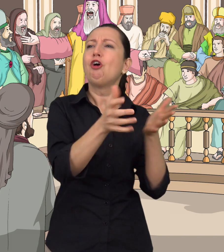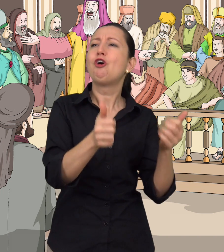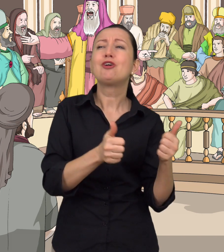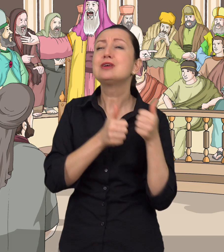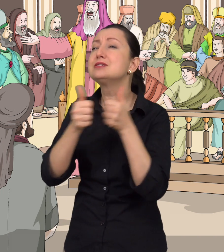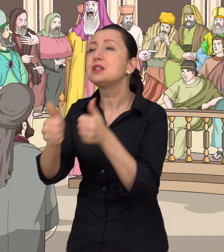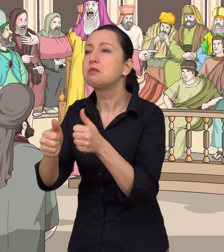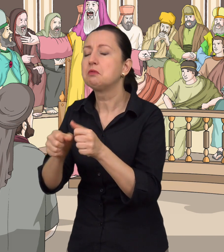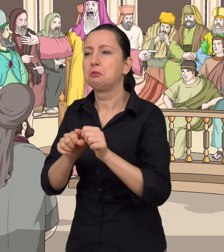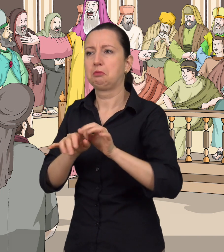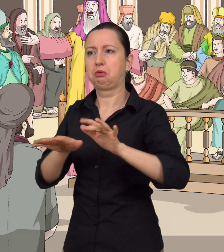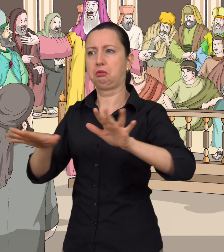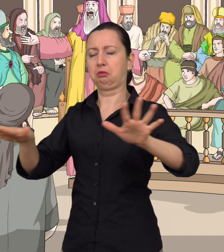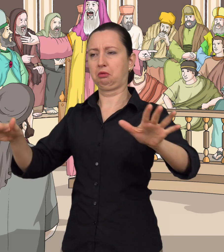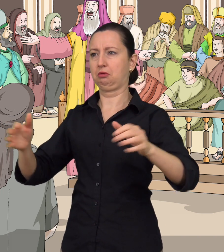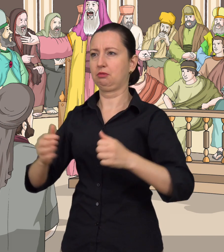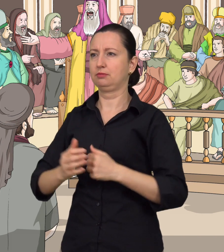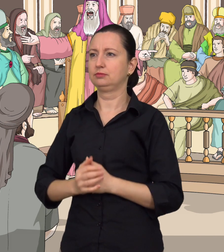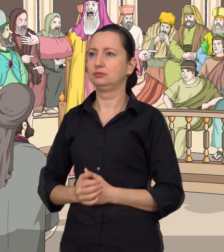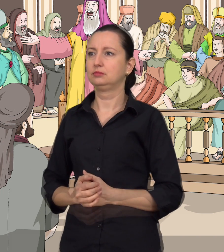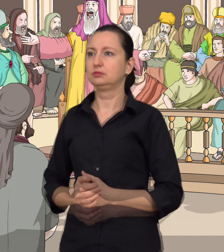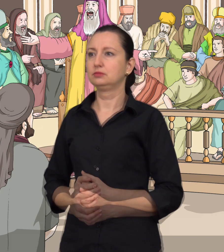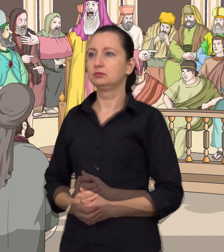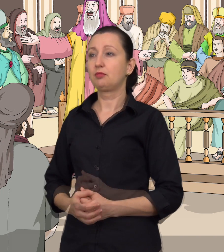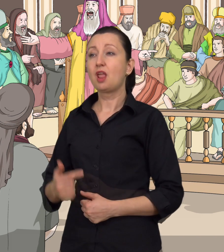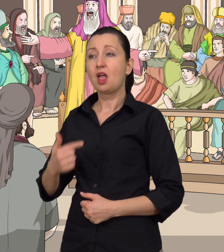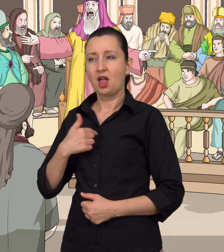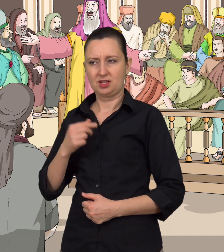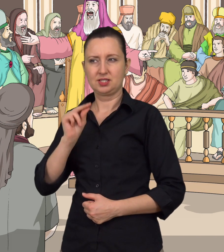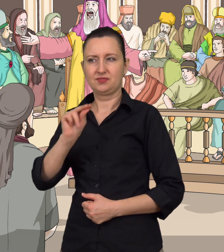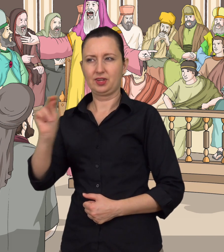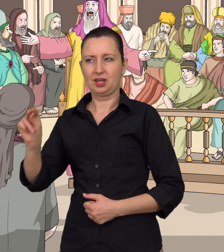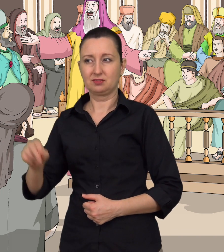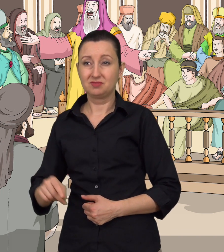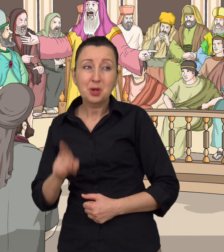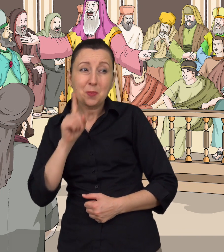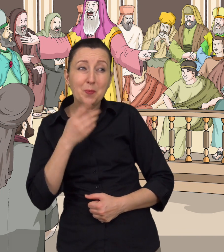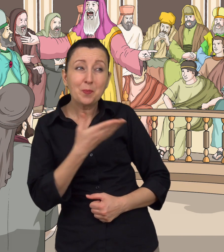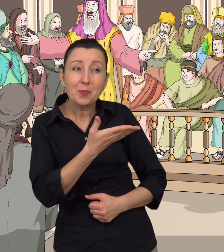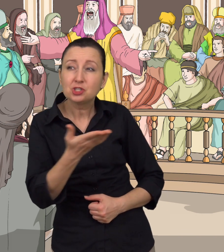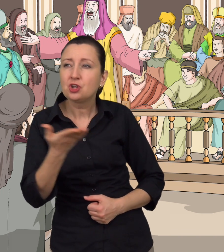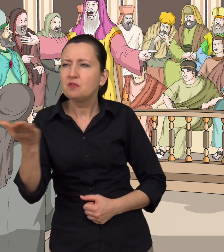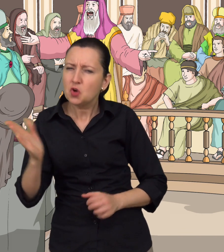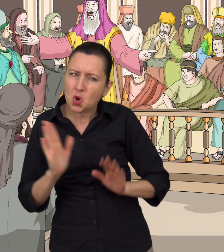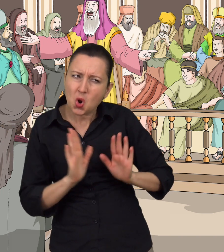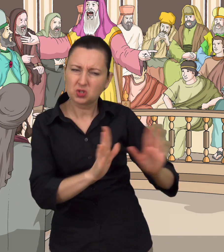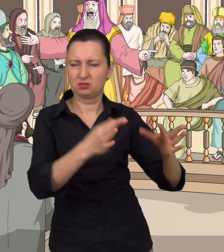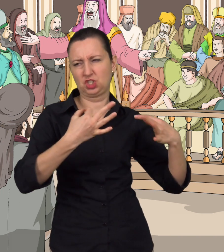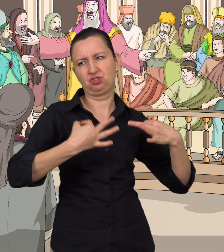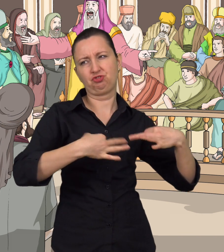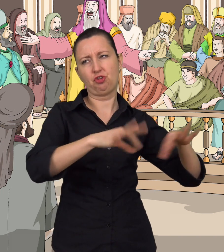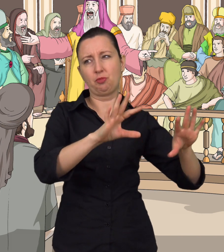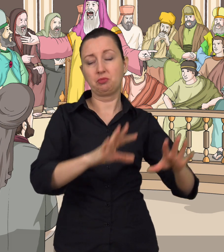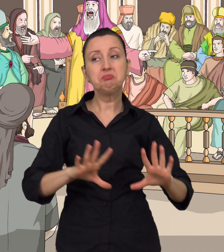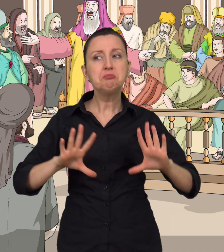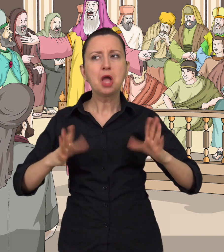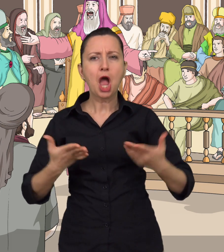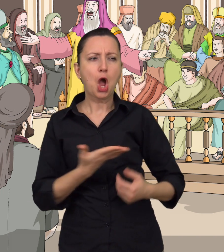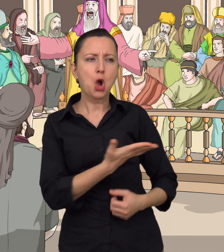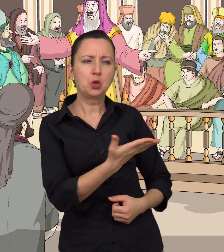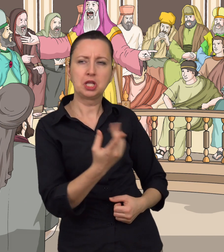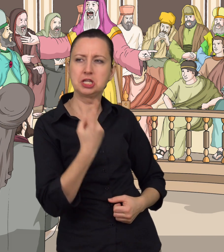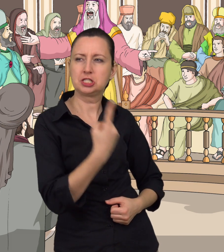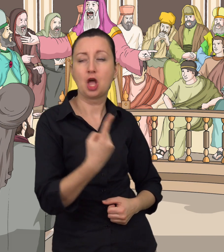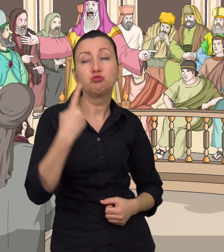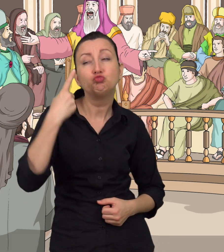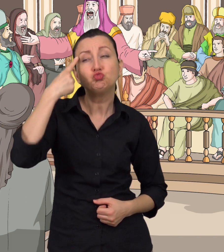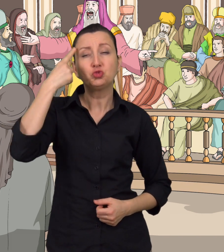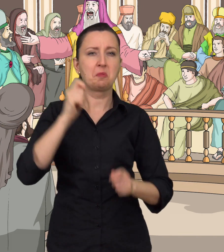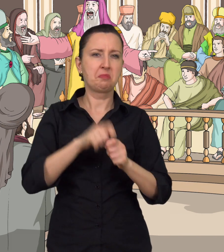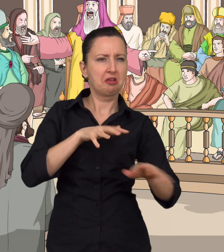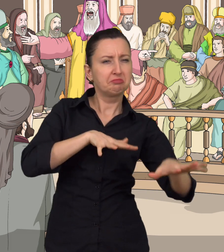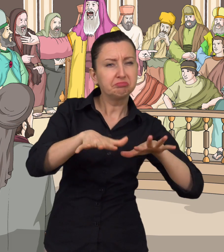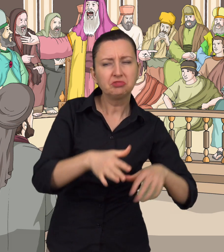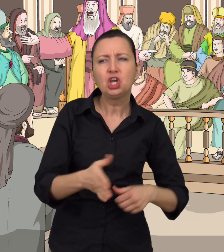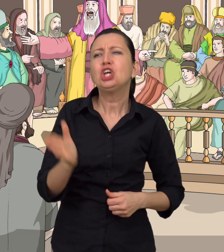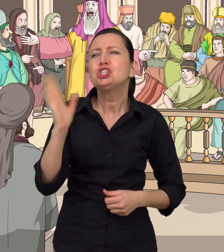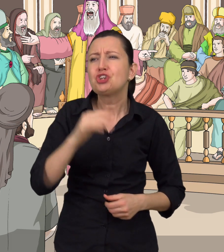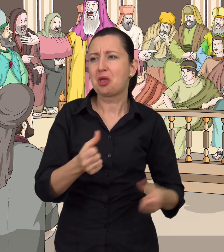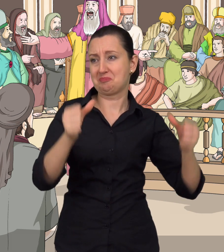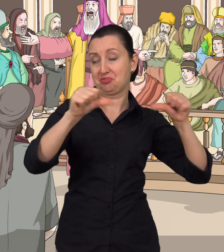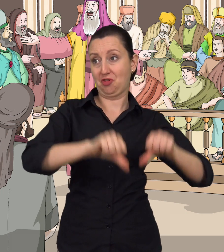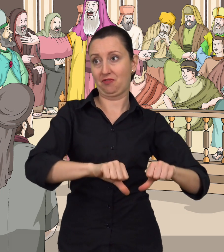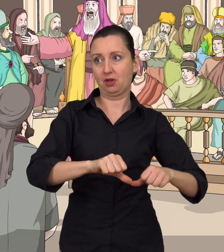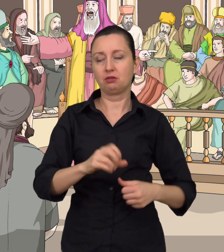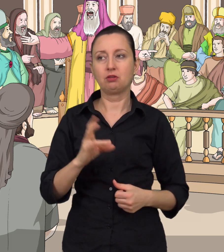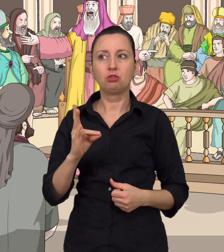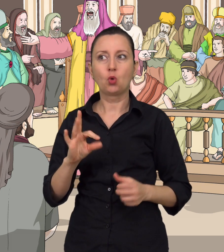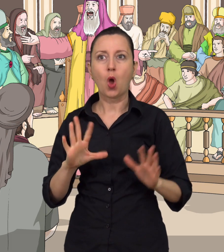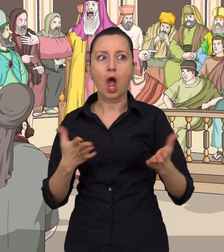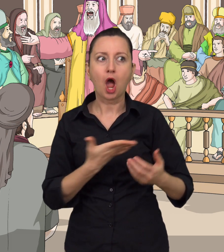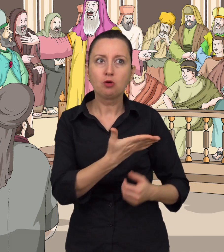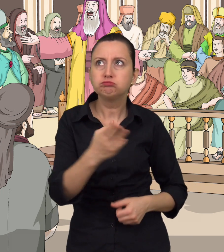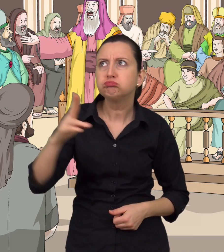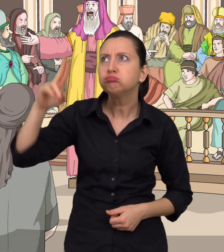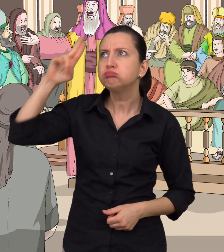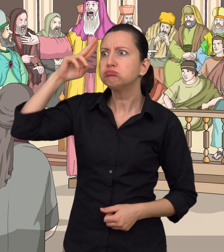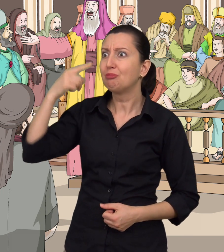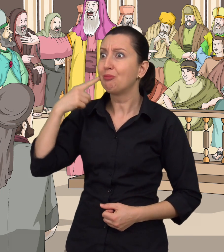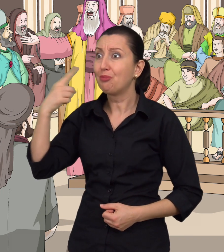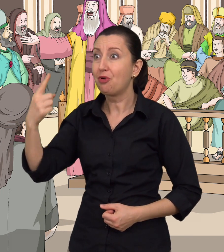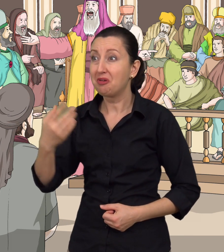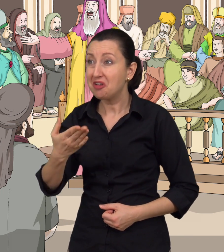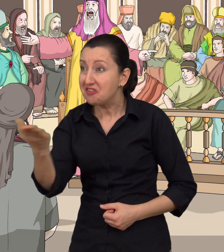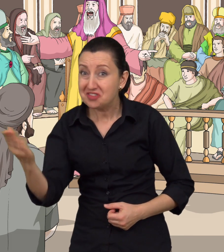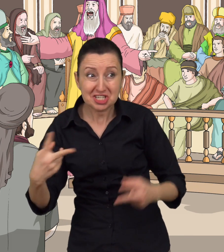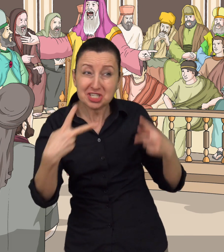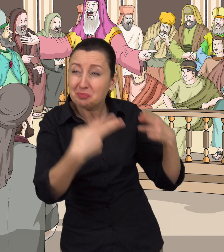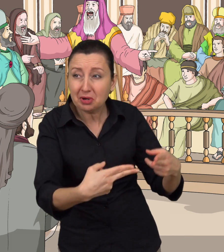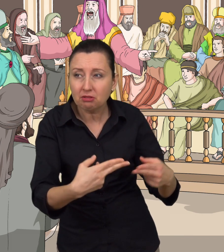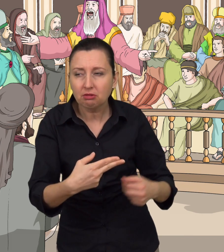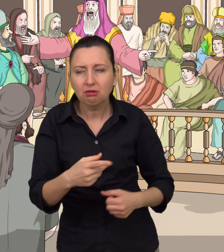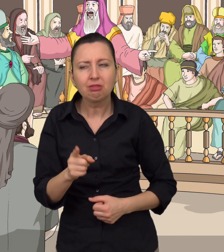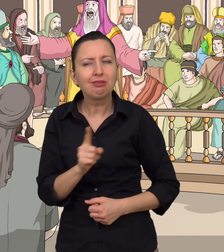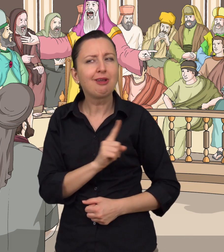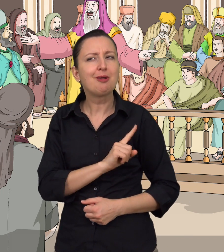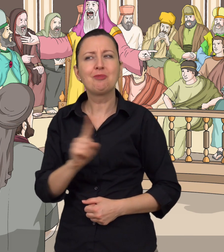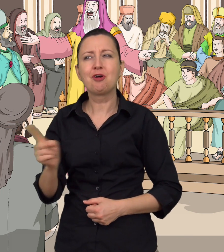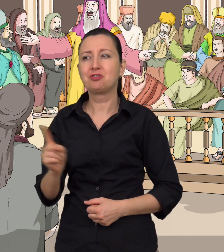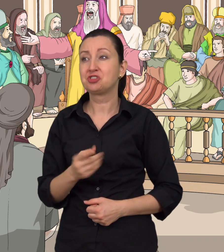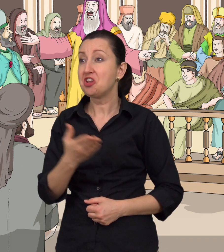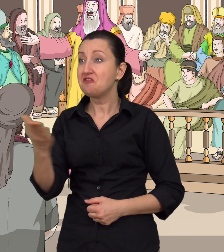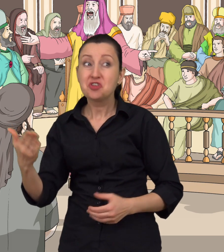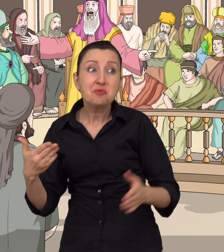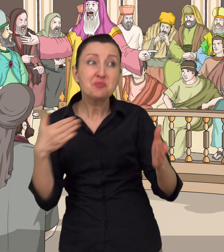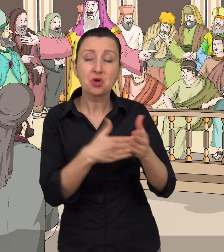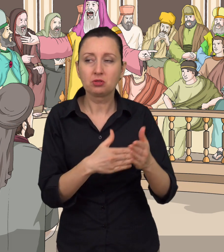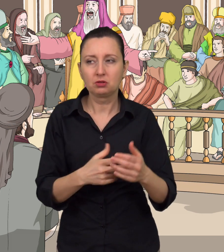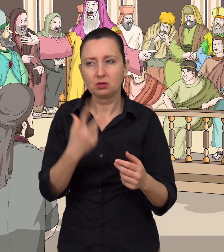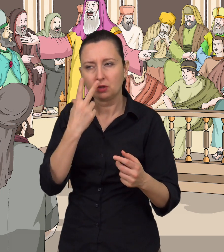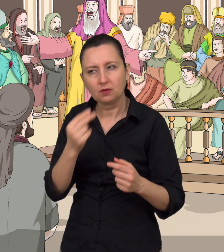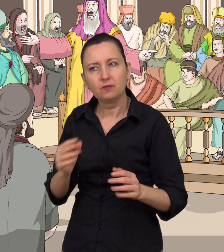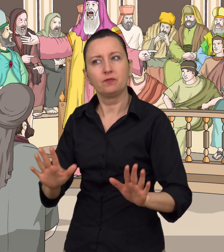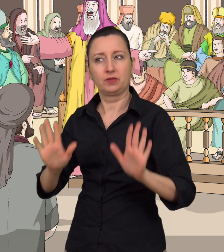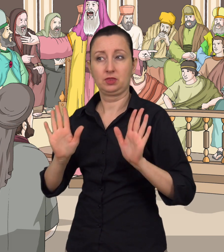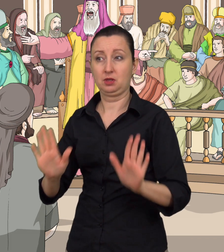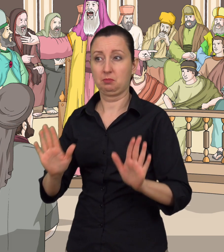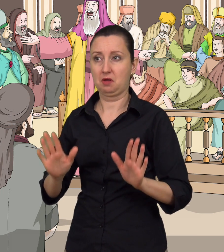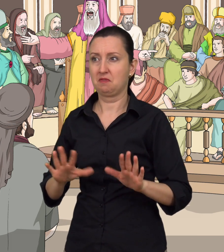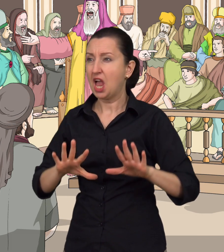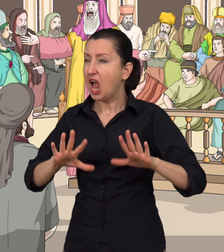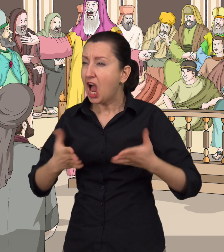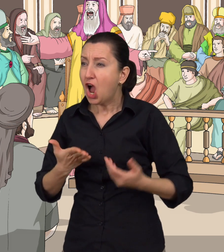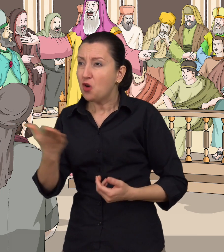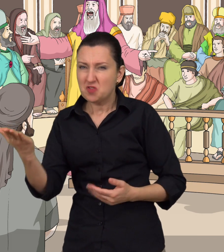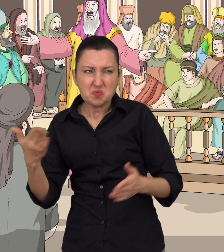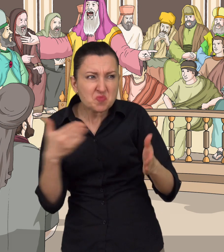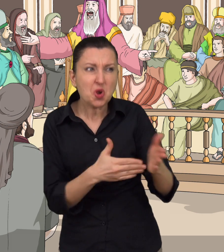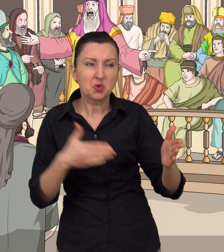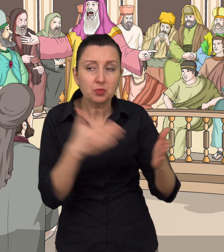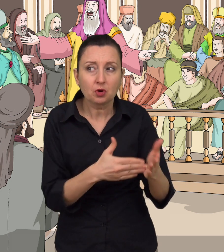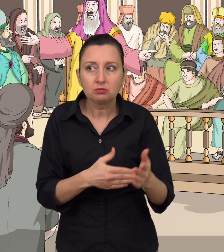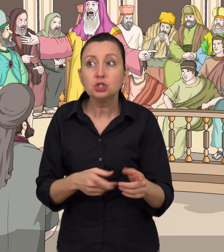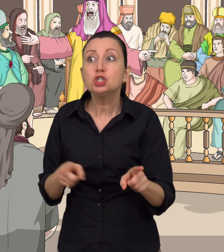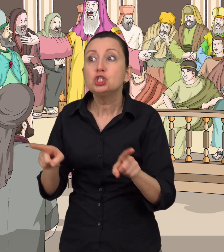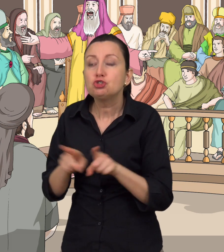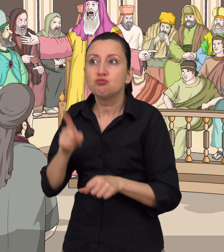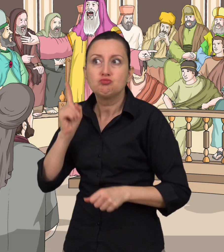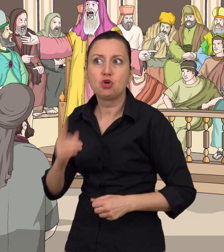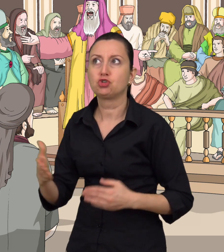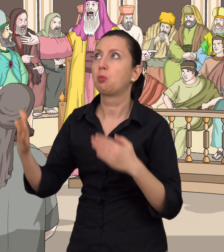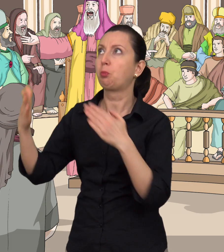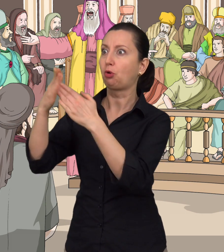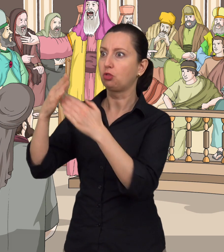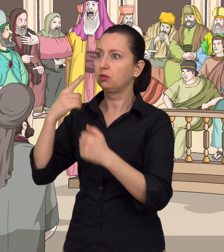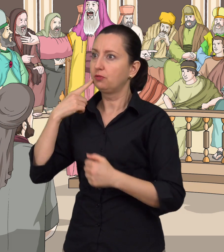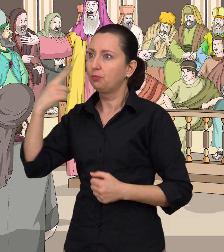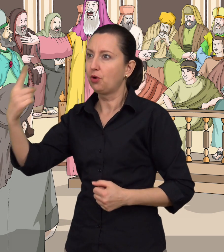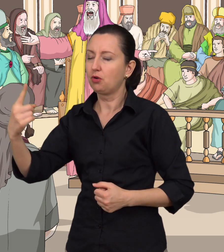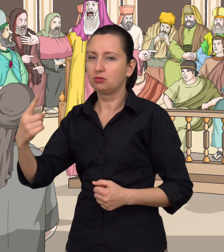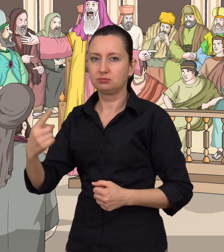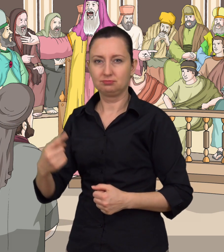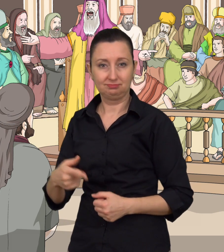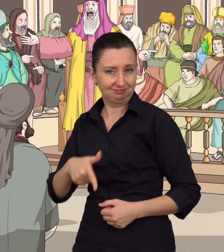So in the present case I advise you: Leave these men alone. Let them go! For if their purpose or endeavor is of human origin, it will fail.